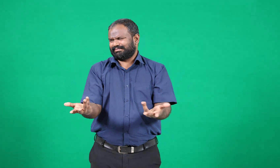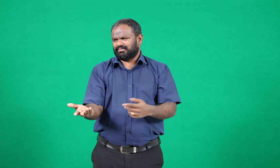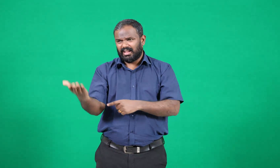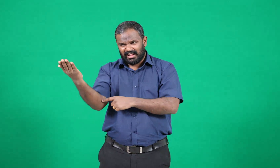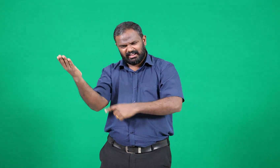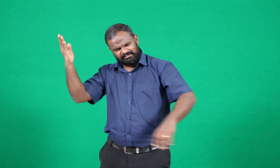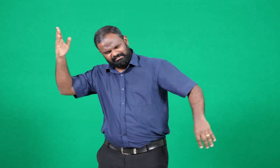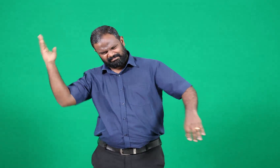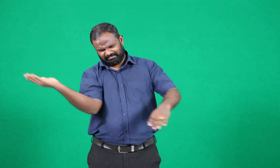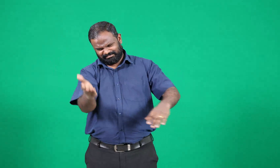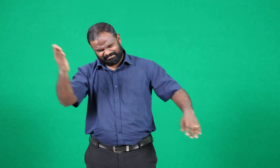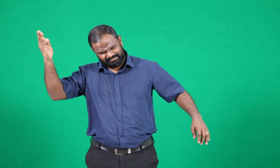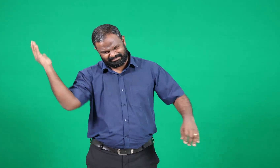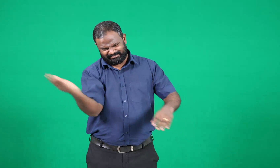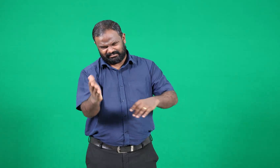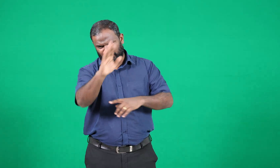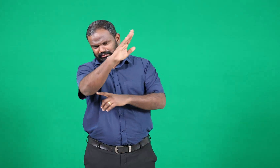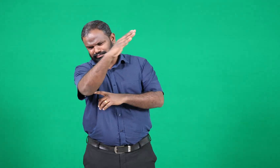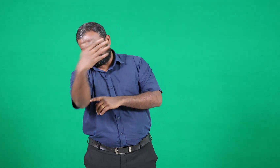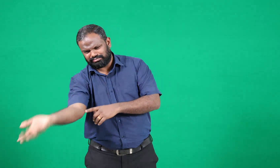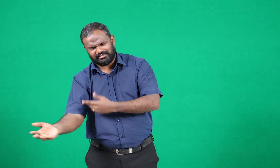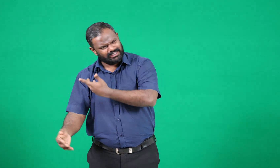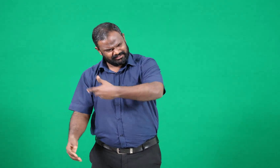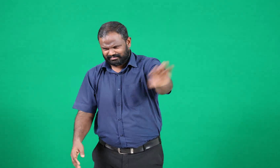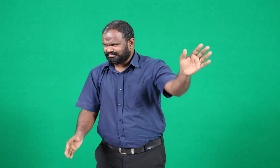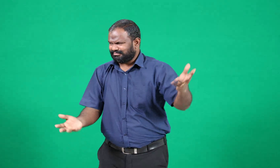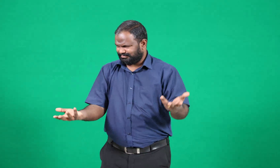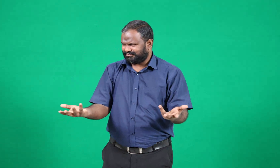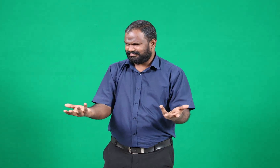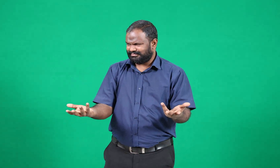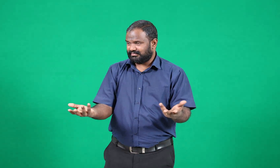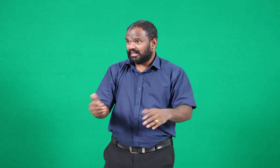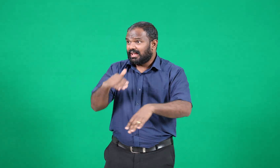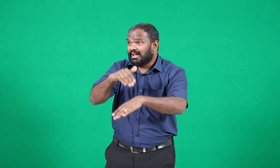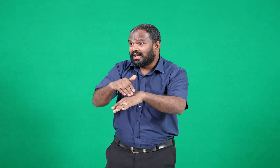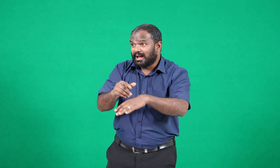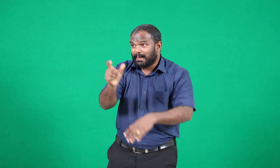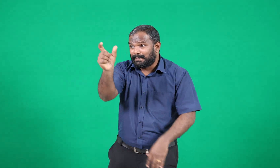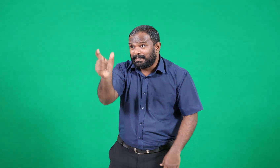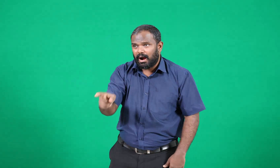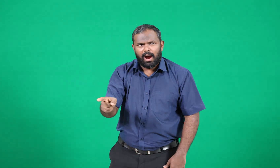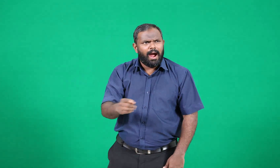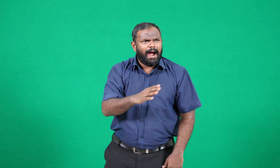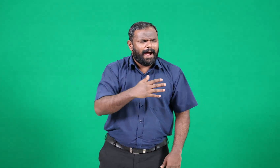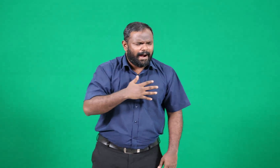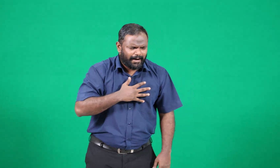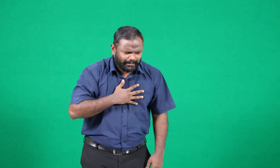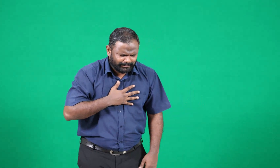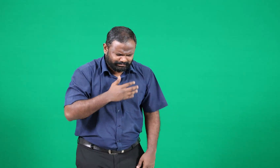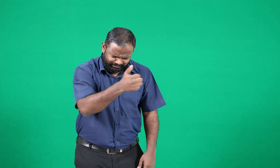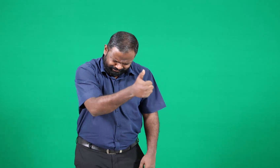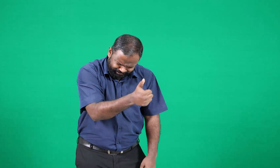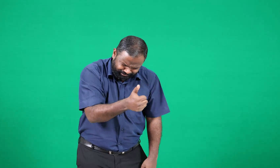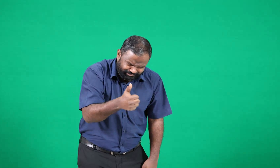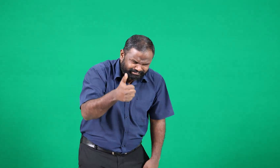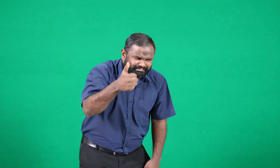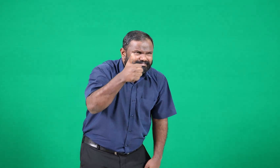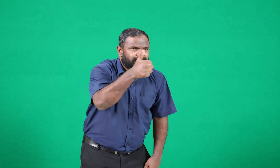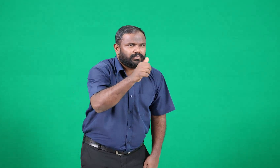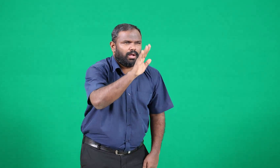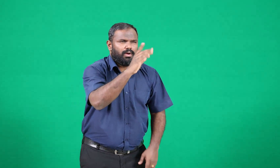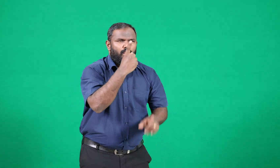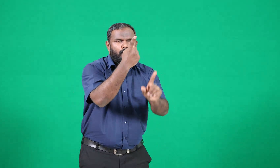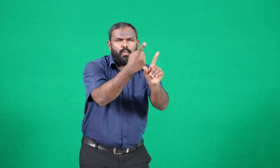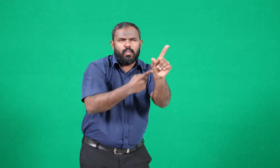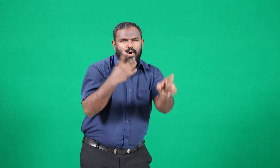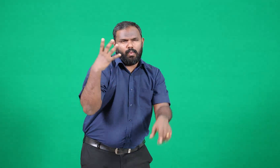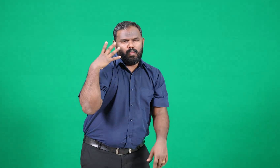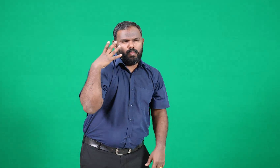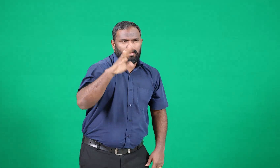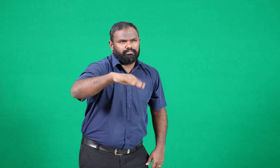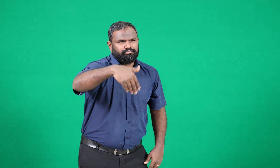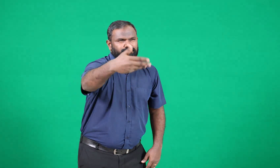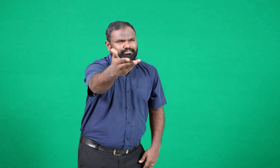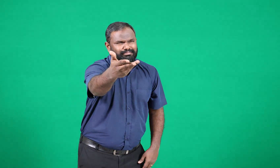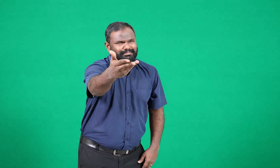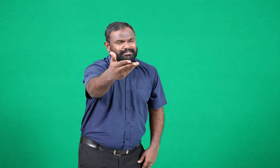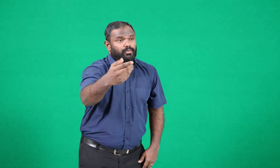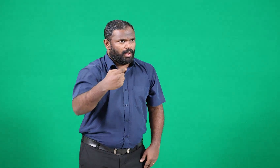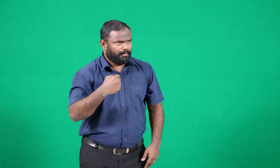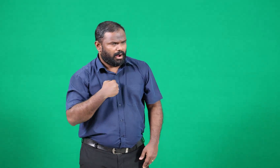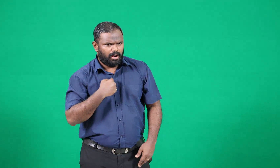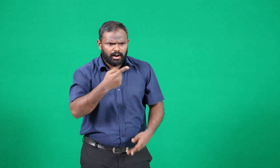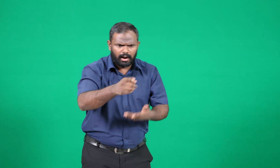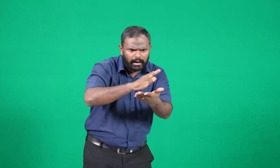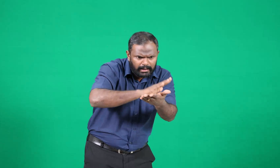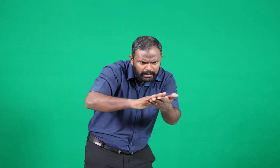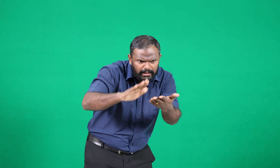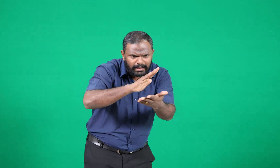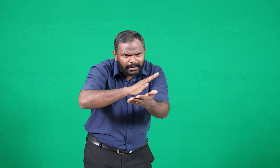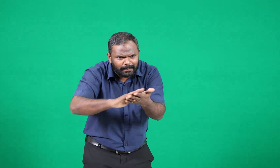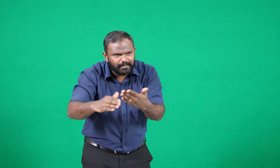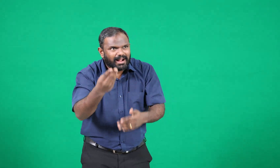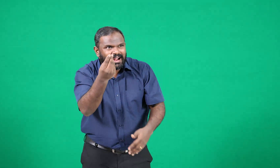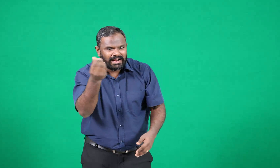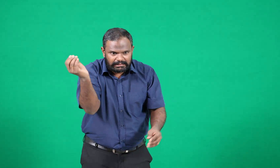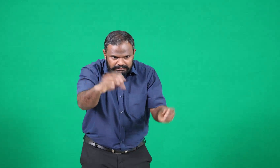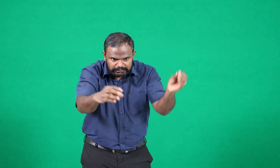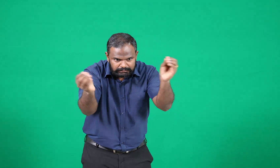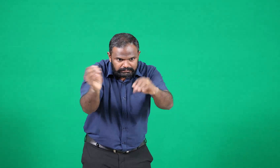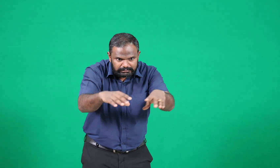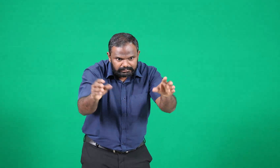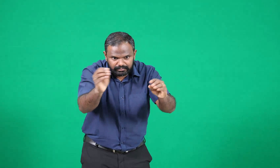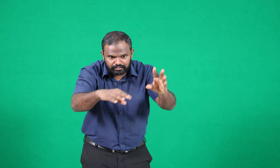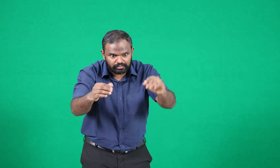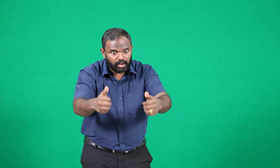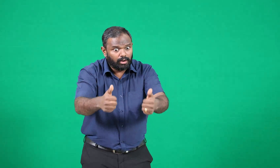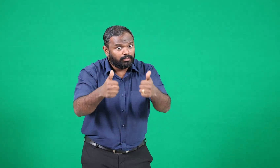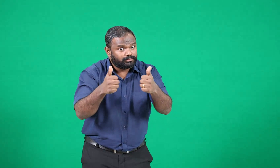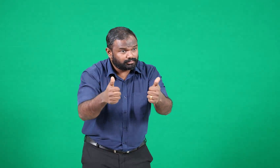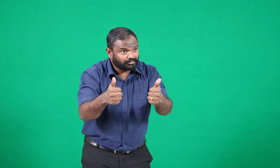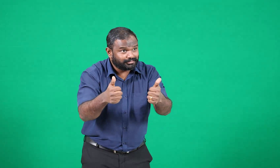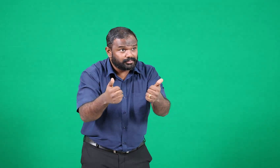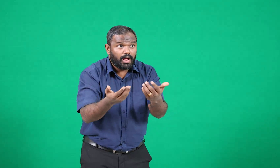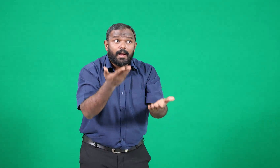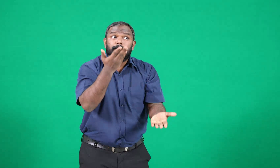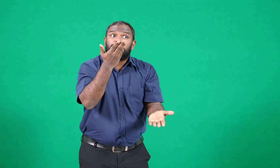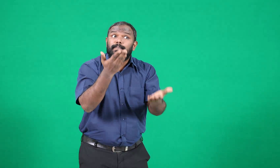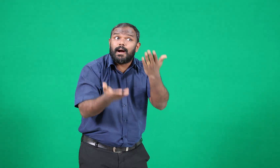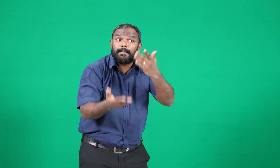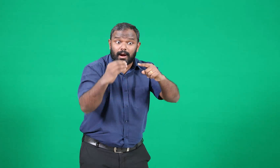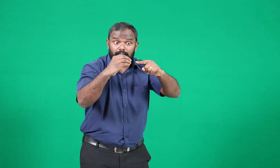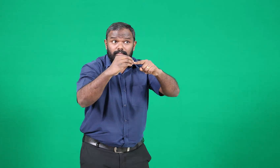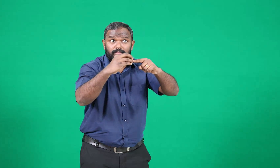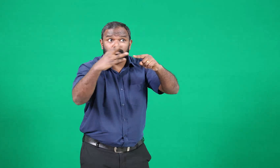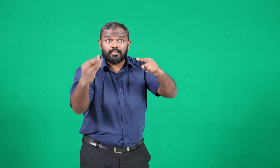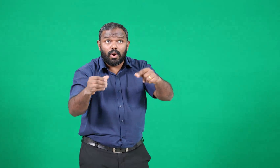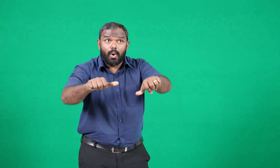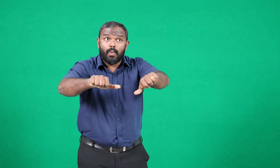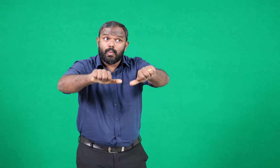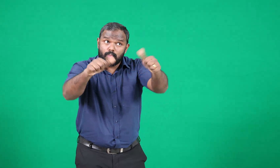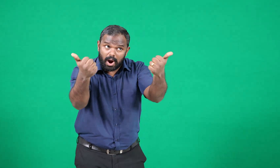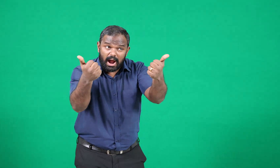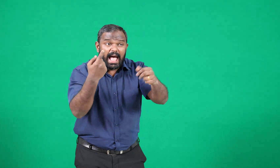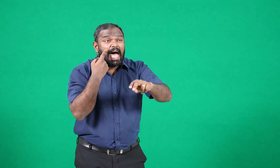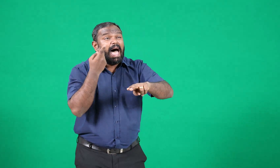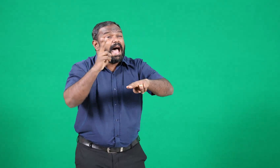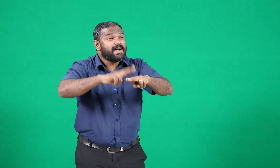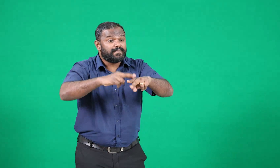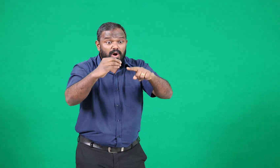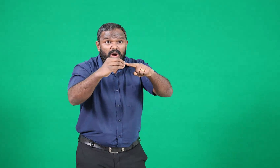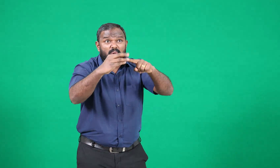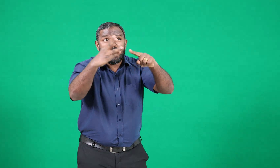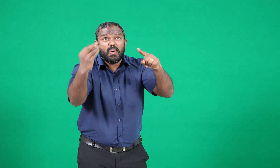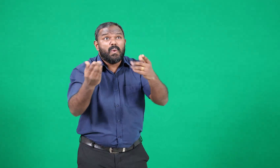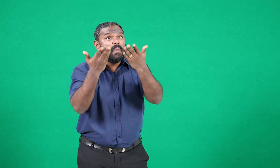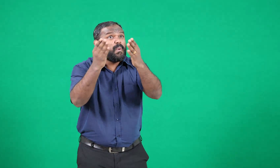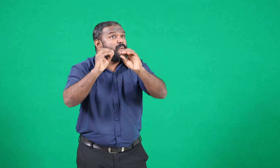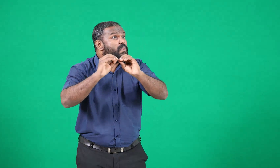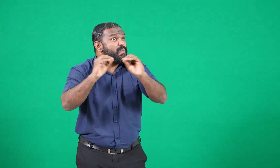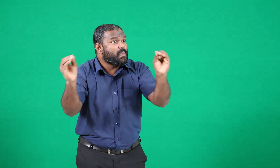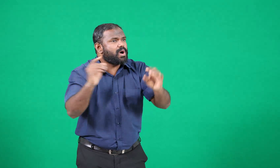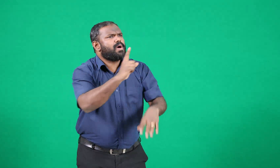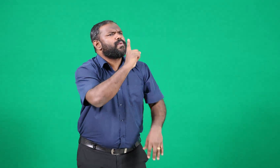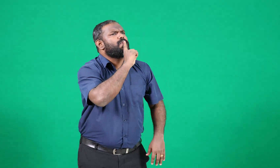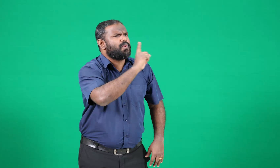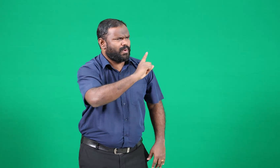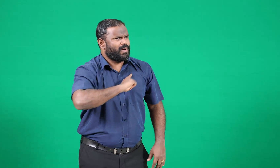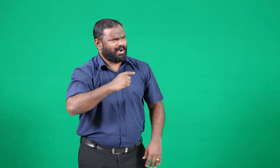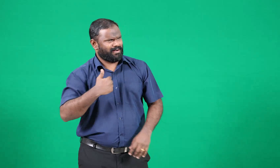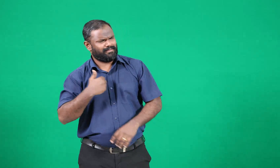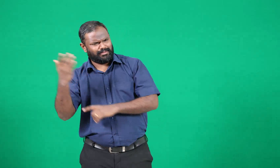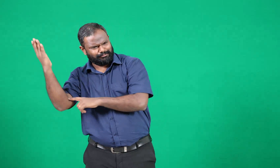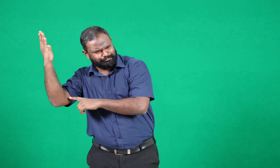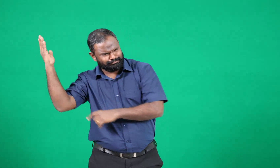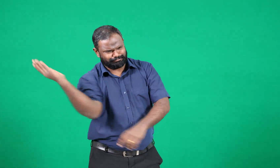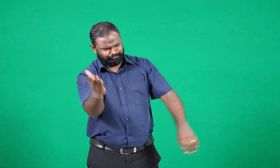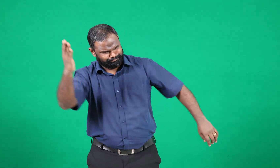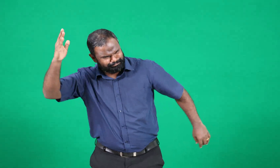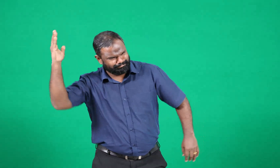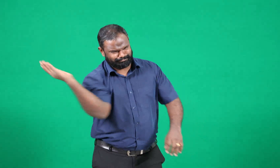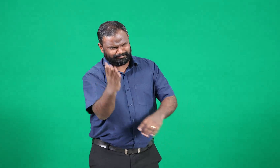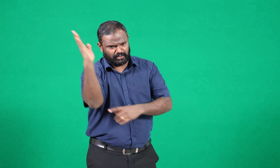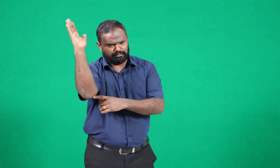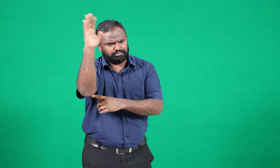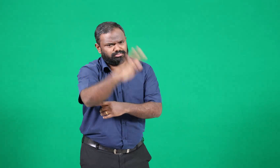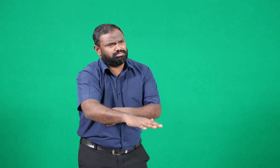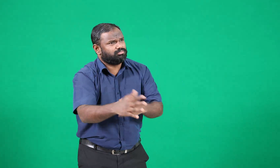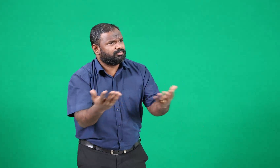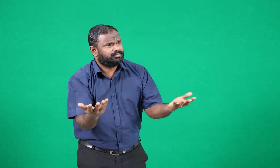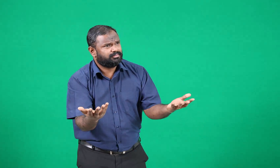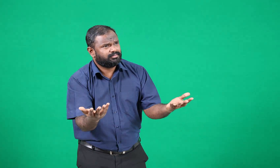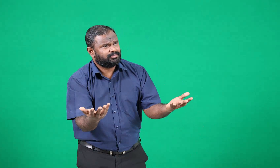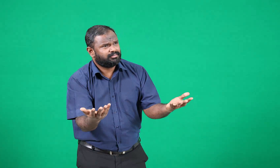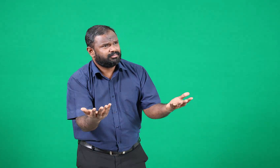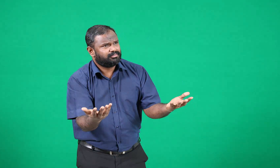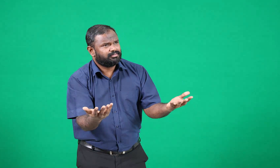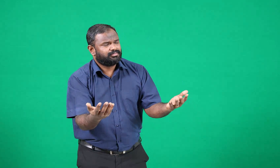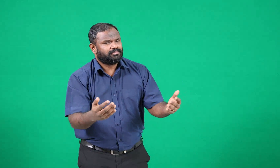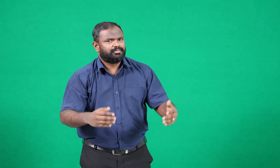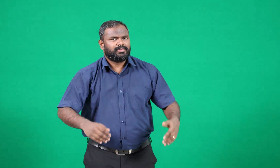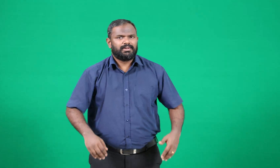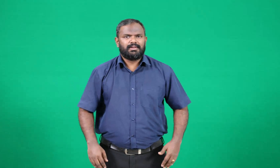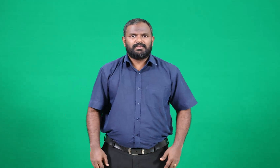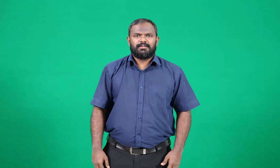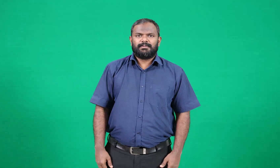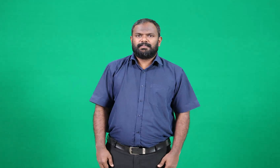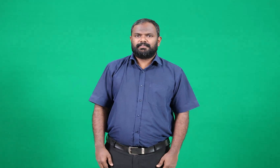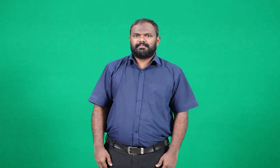' Sir,' the man replied, 'leave it alone again this year, until I dig around it and fertilize it. If it bears fruit next year, fine.